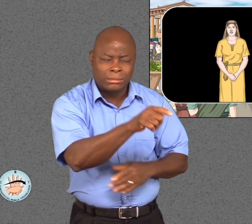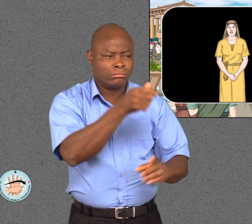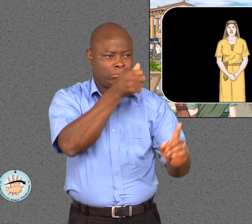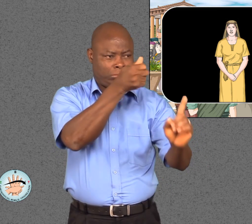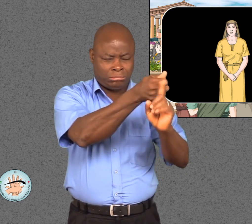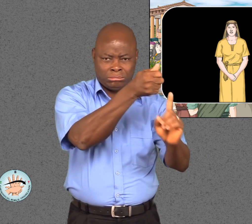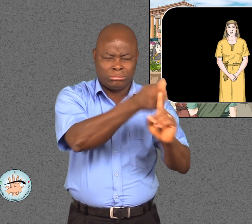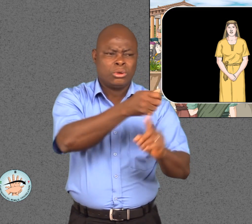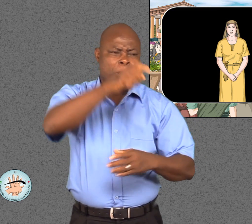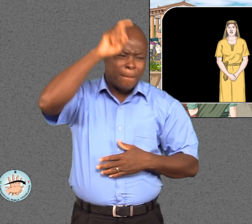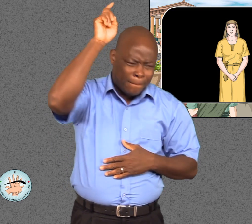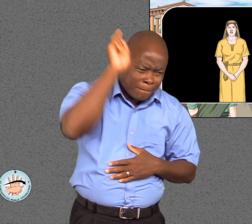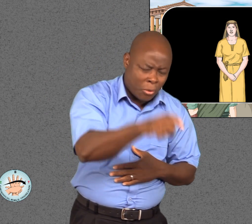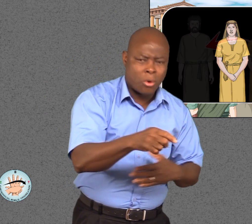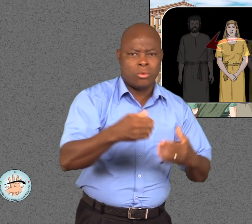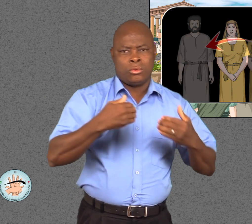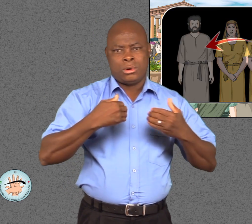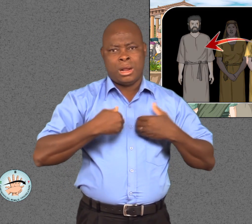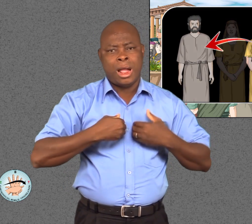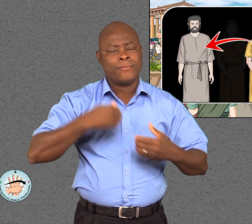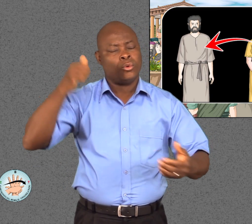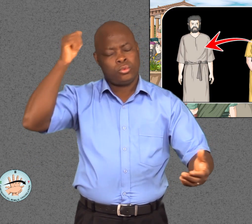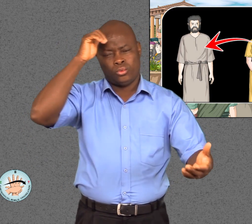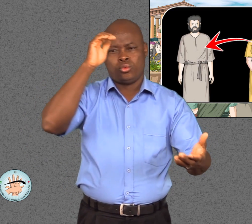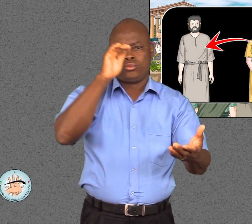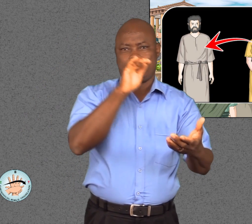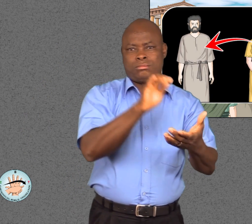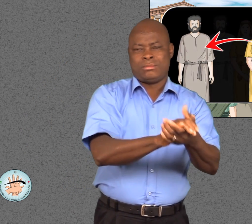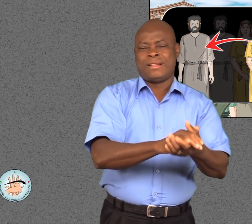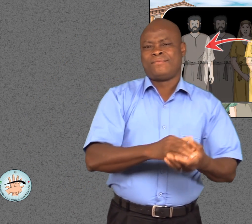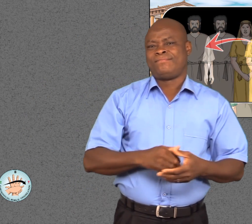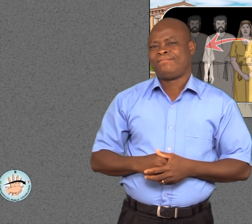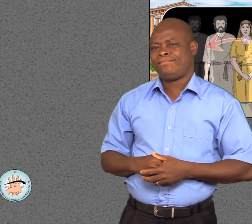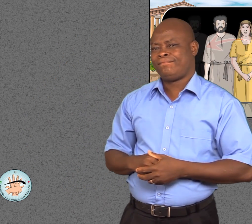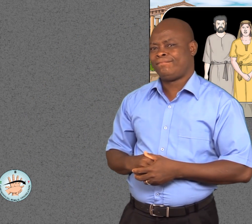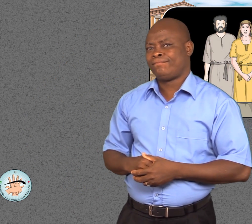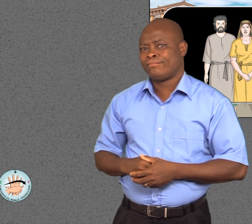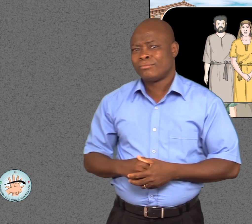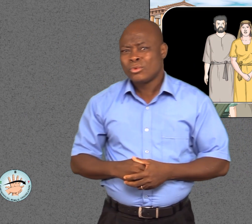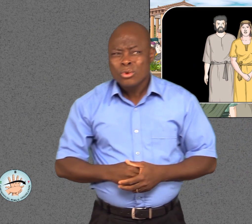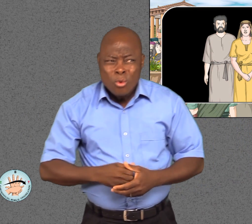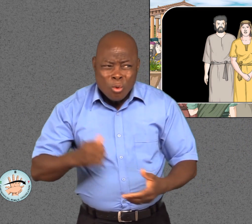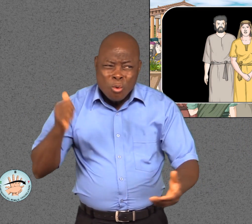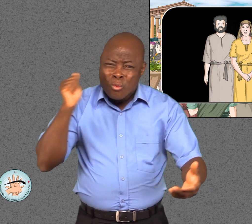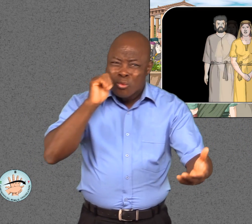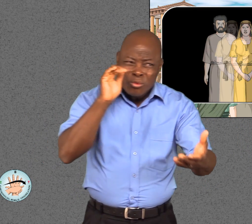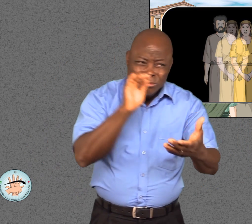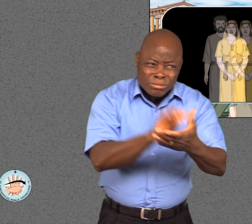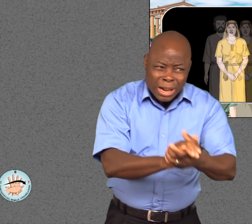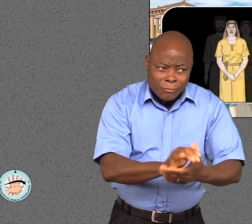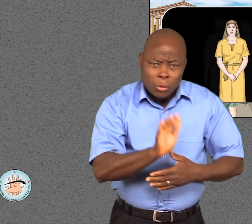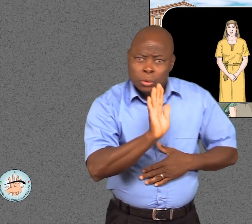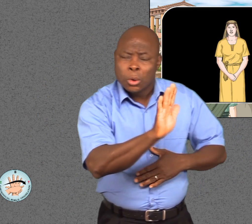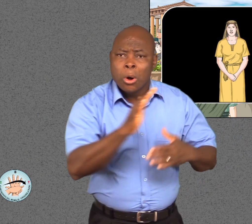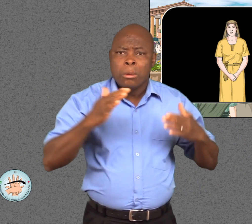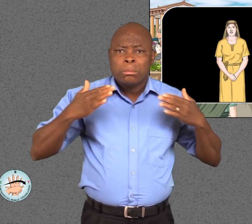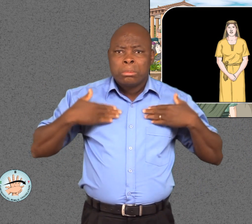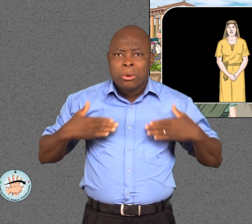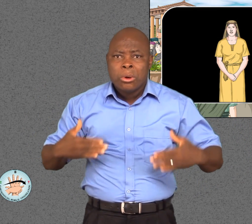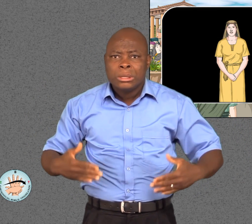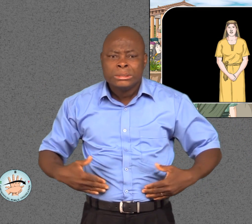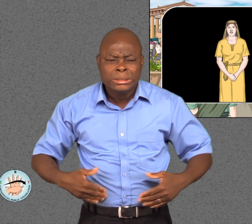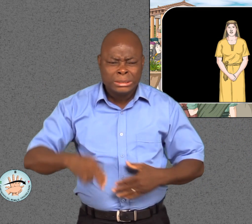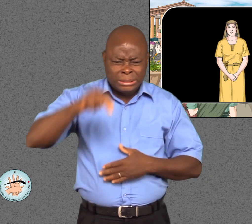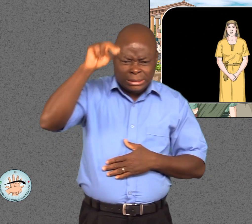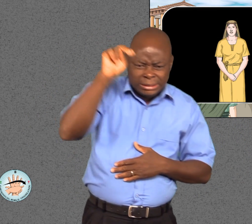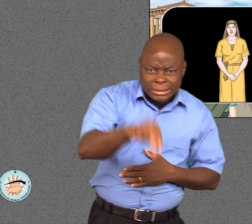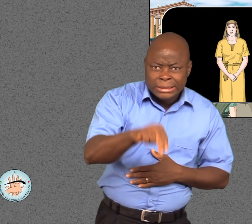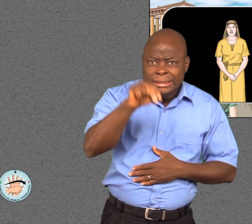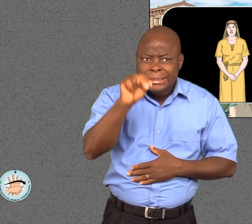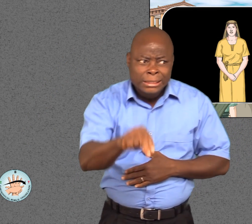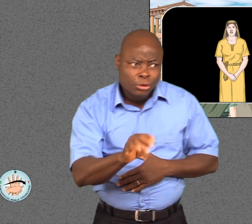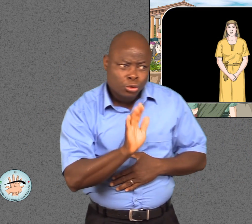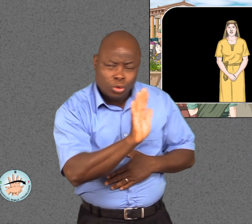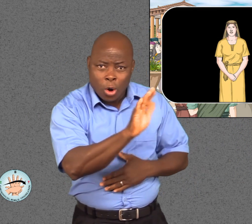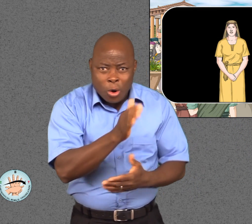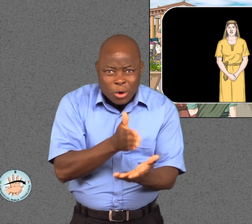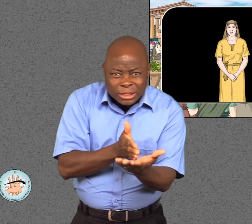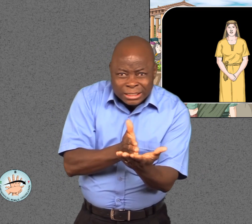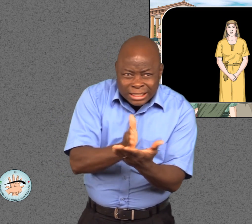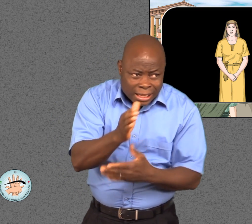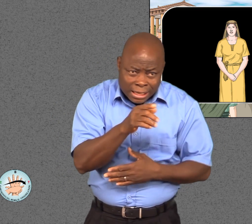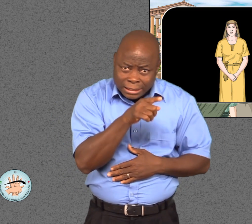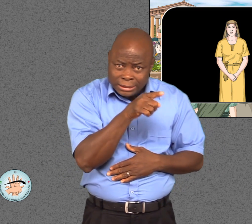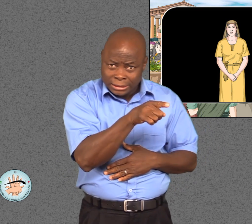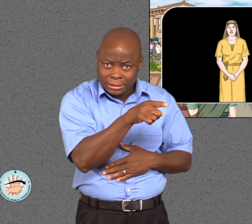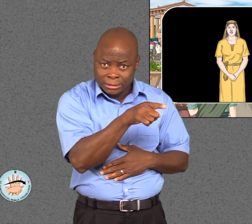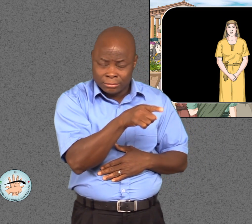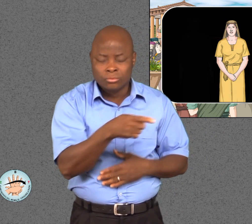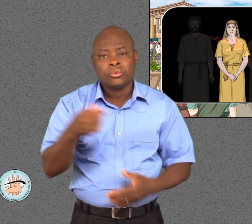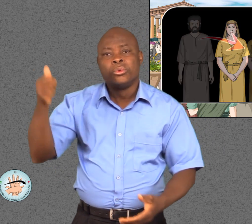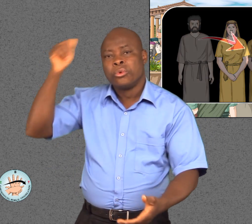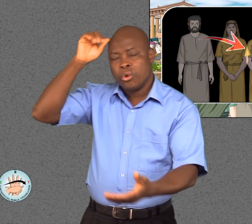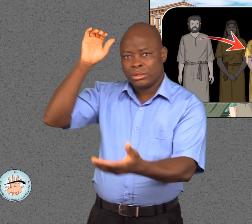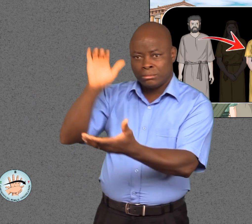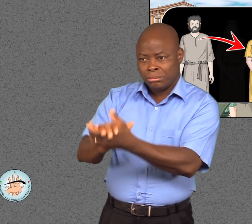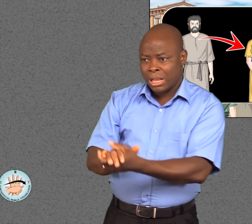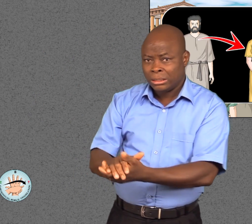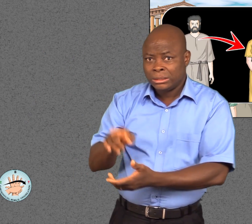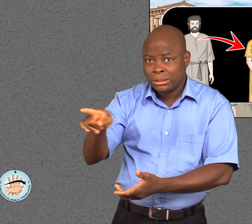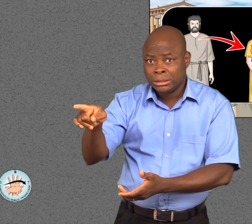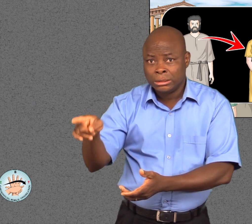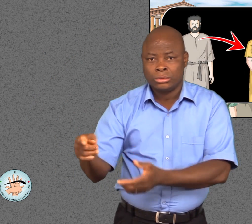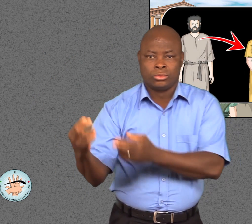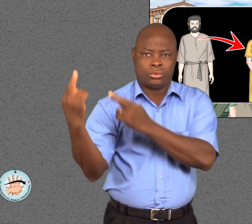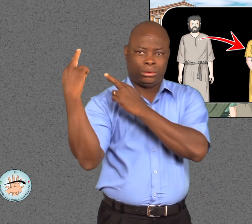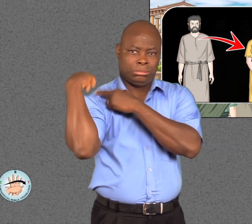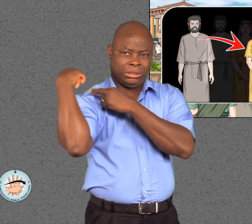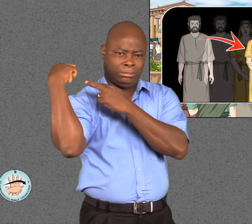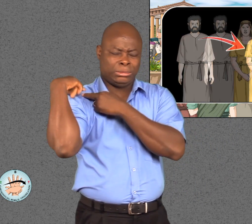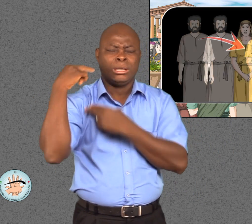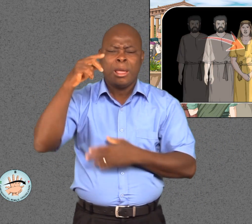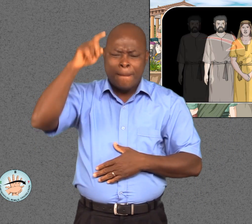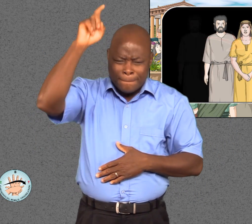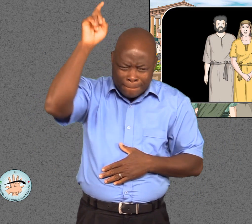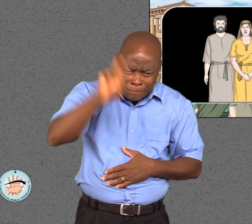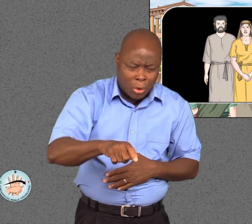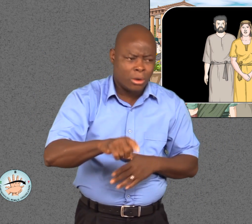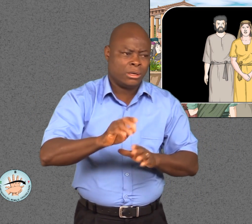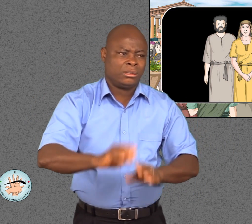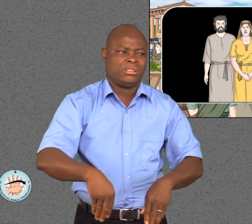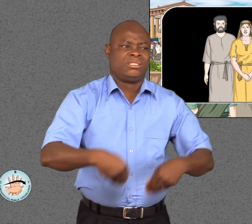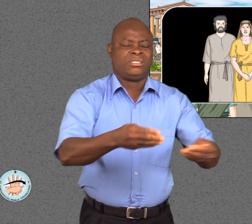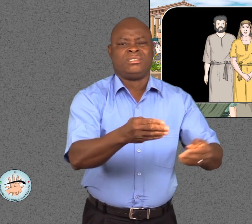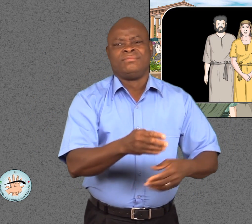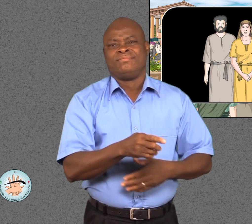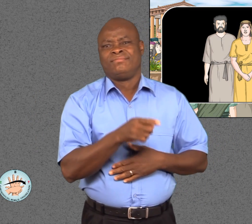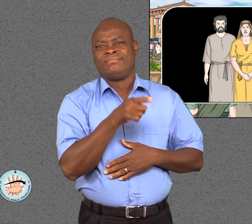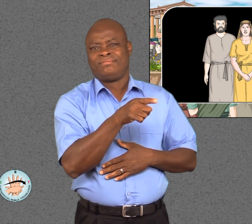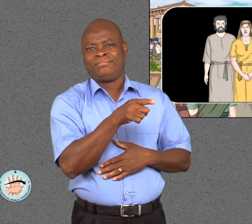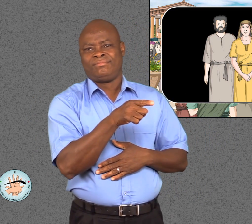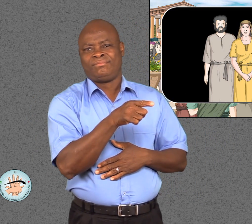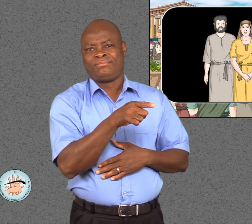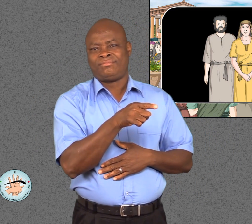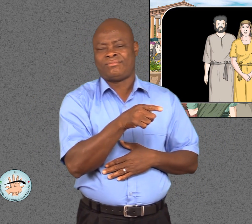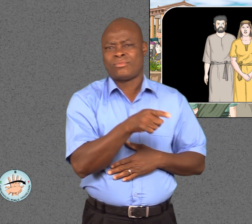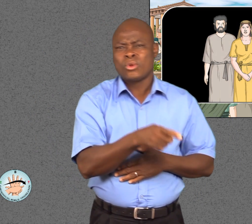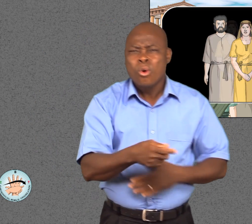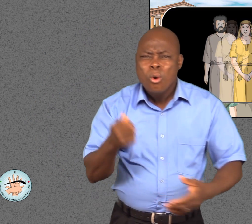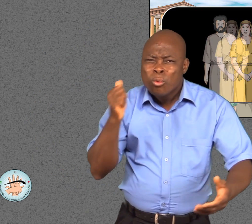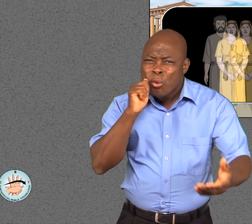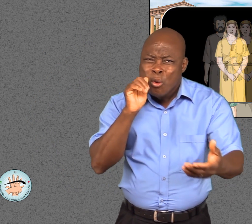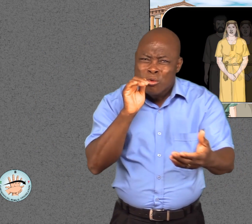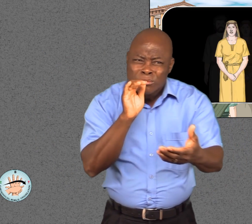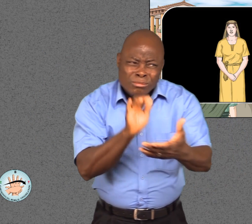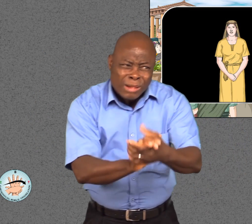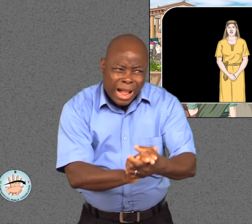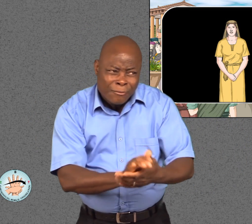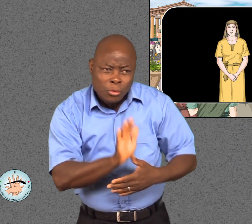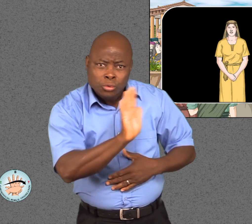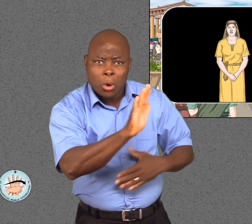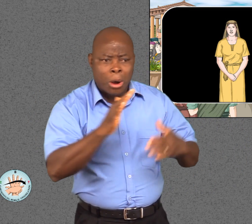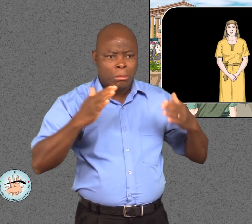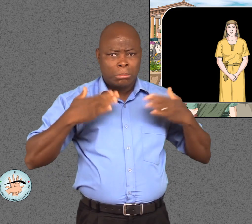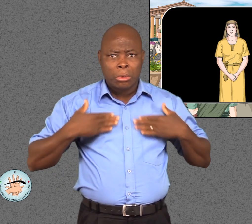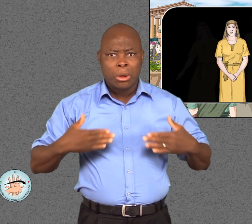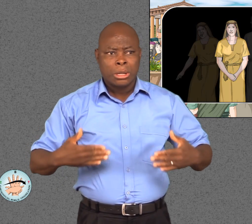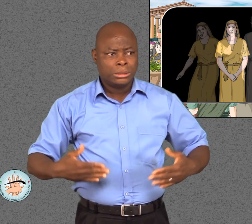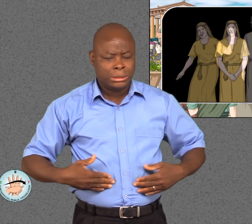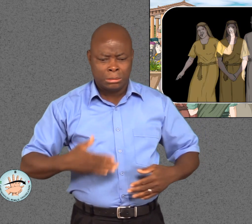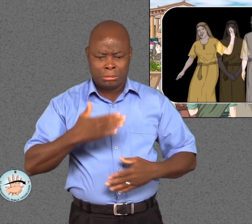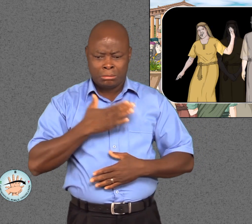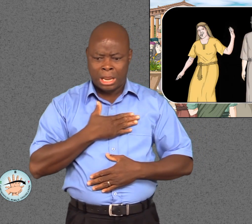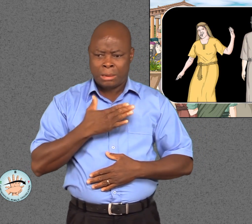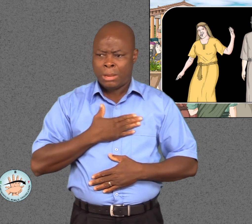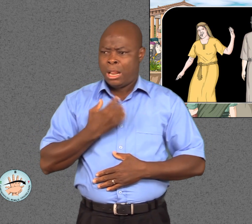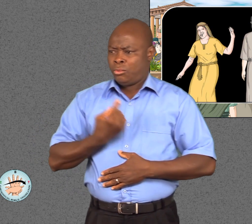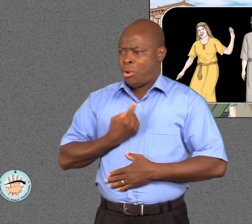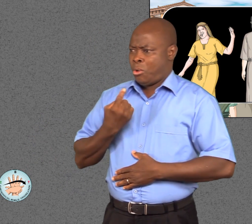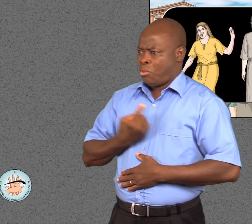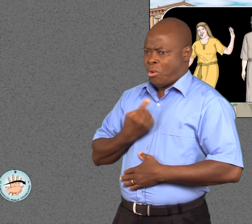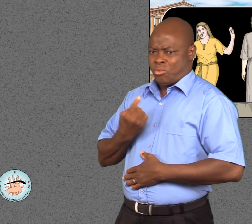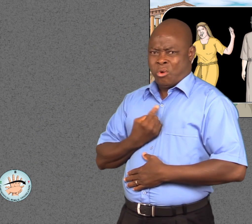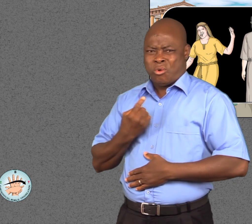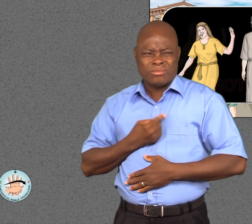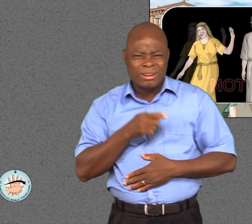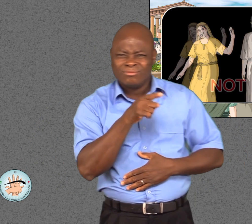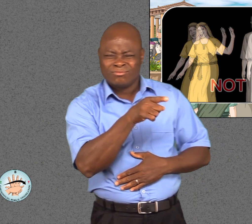The husband should fulfill his marital duty to his wife, and likewise the wife to her husband.